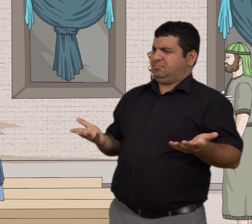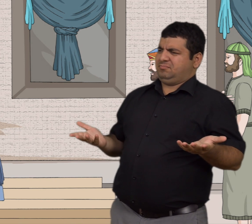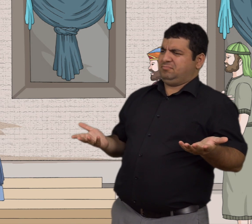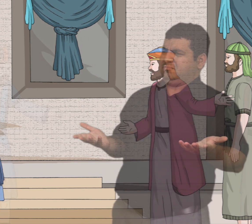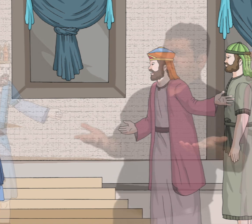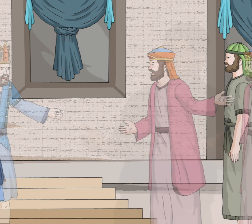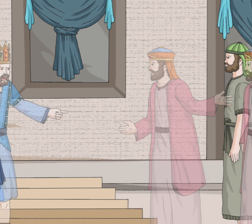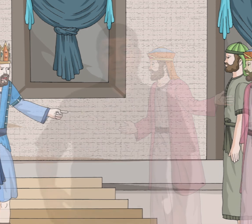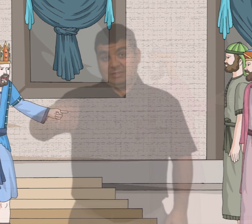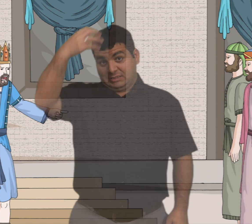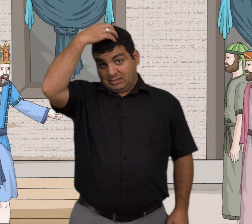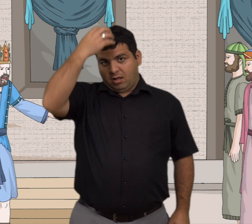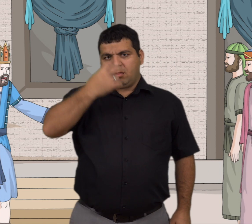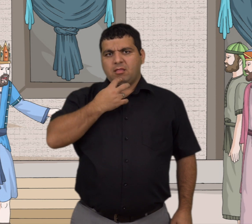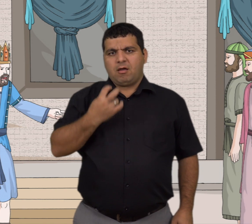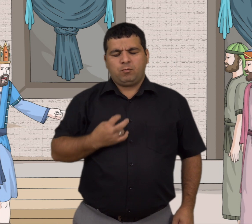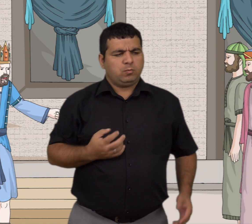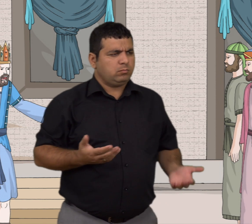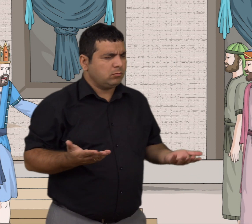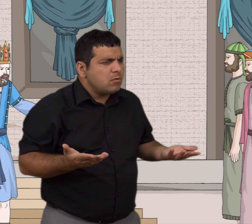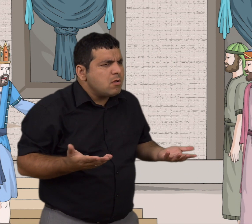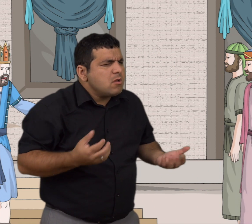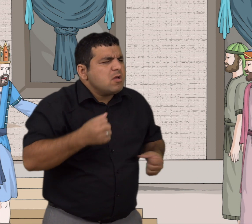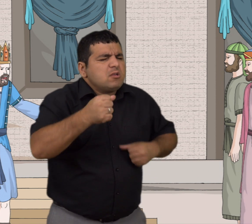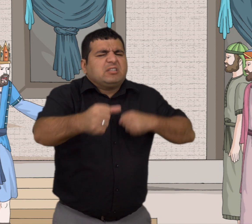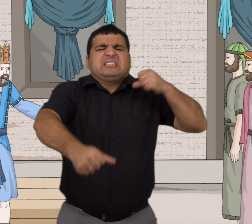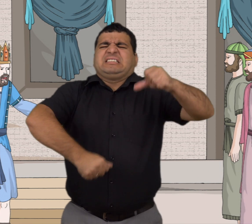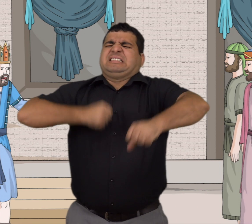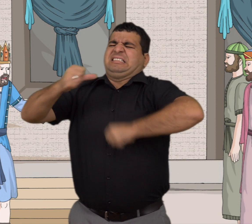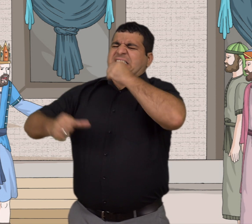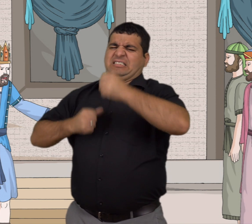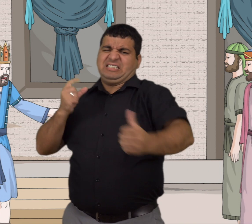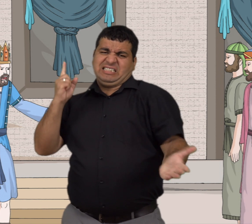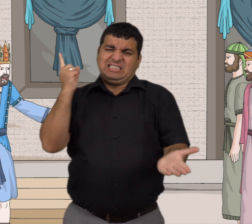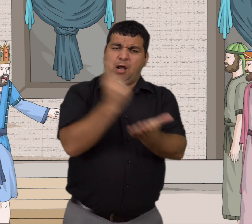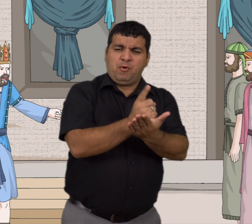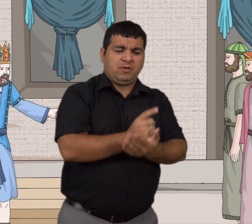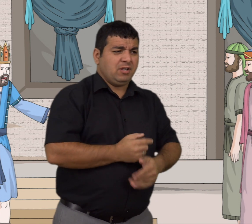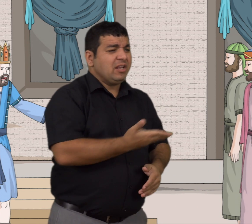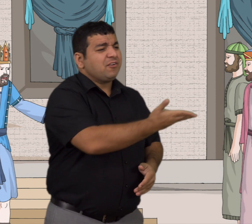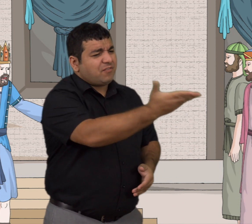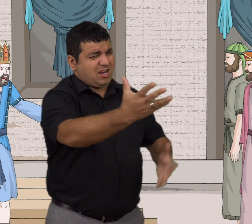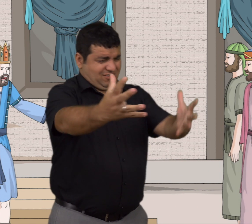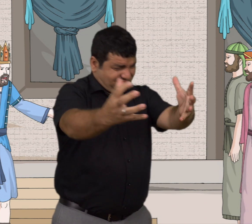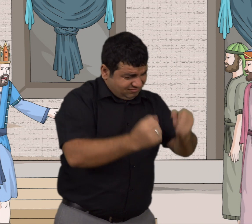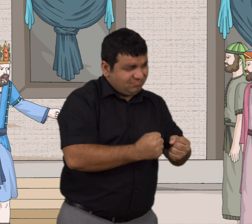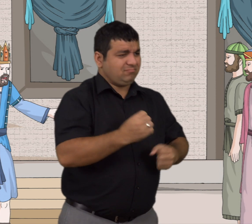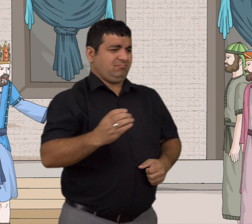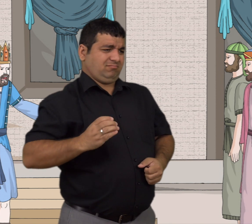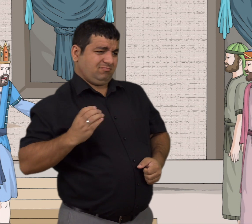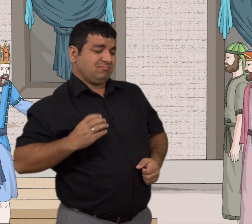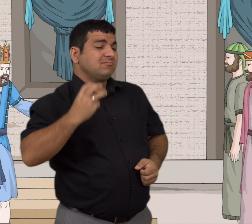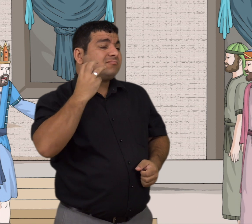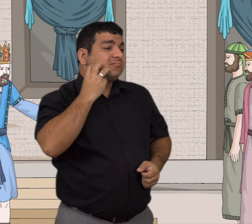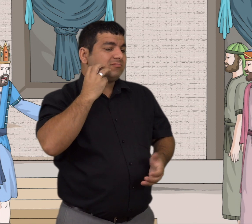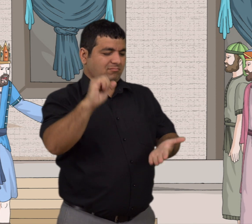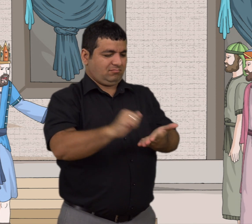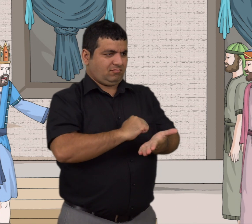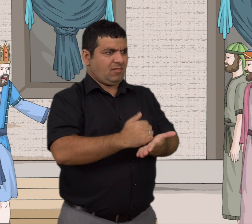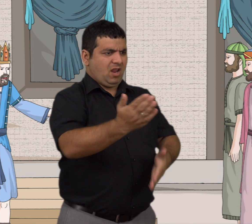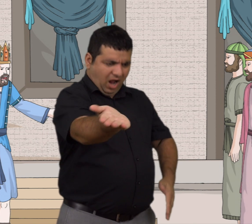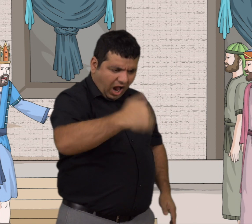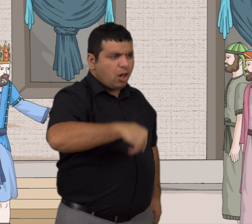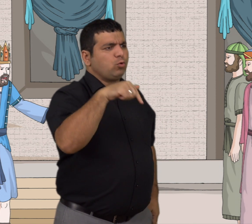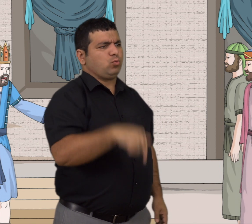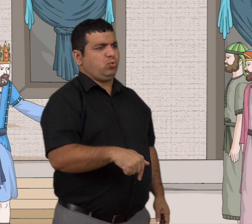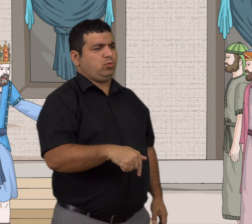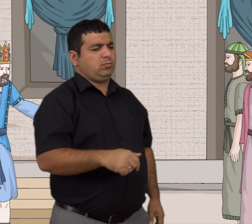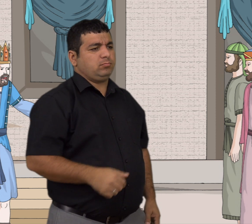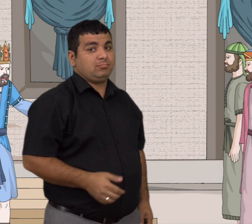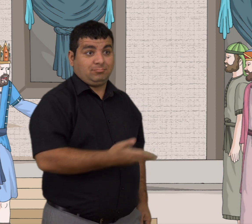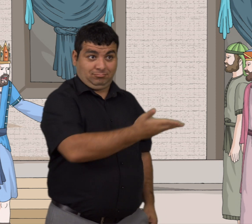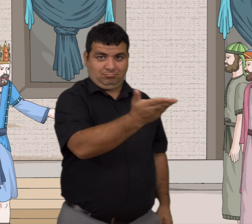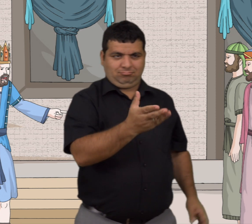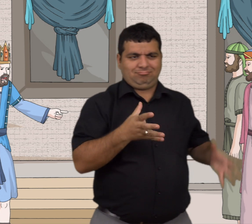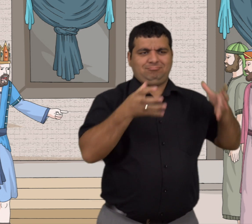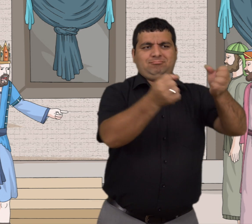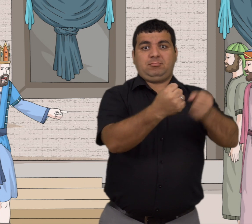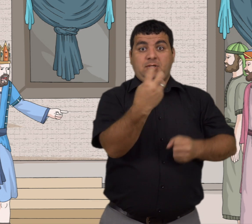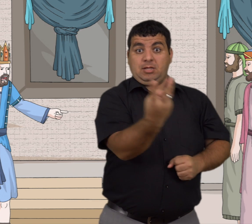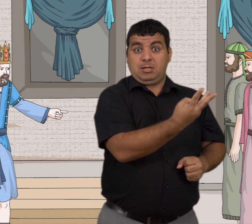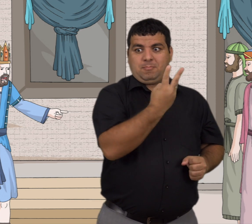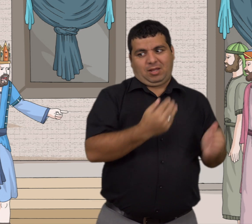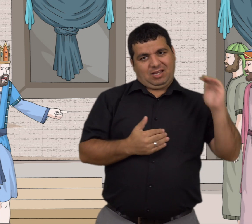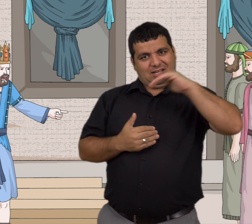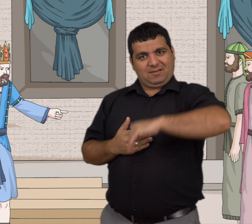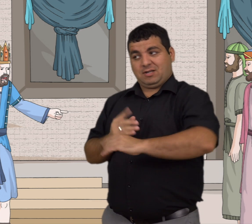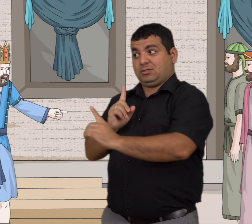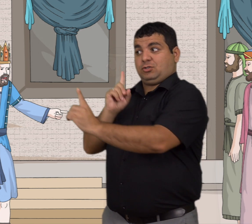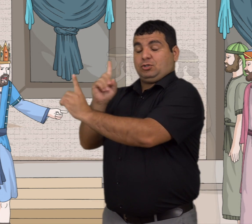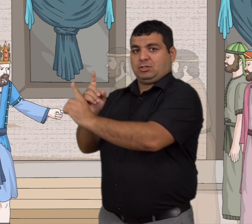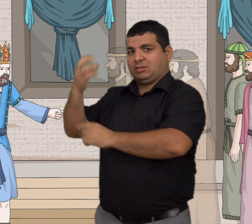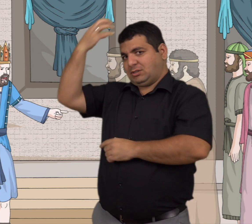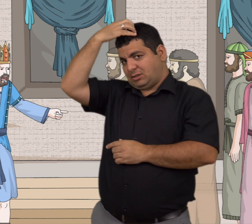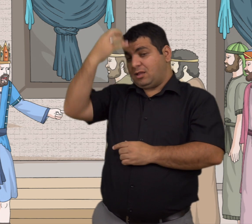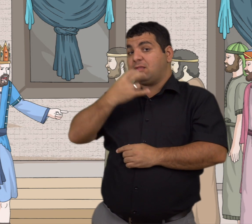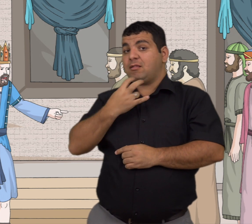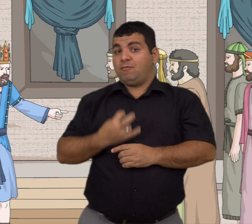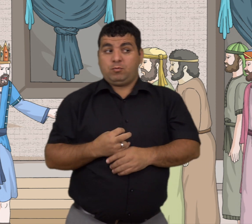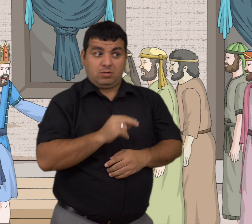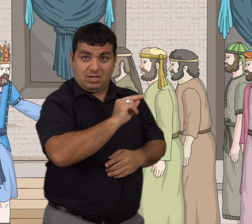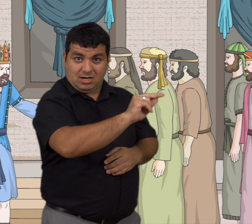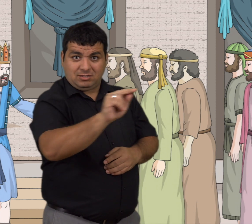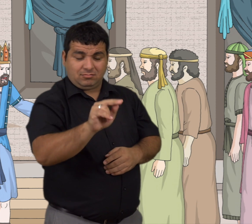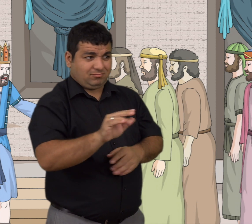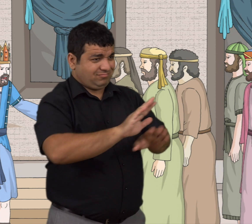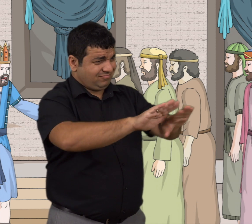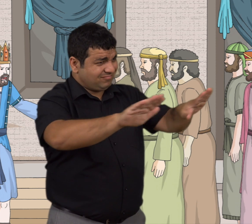Then Nebuchadnezzar, furious with rage, summoned Shadrach, Meshach, and Abednego.